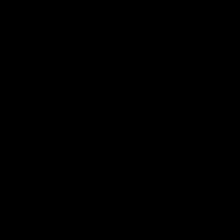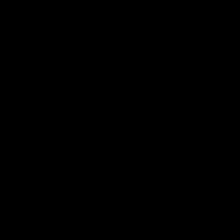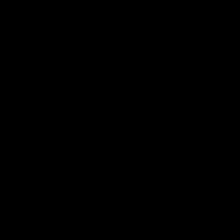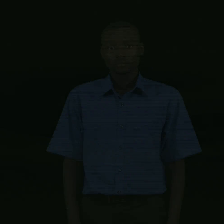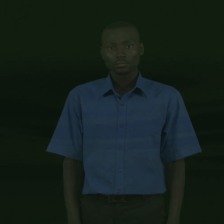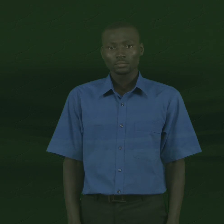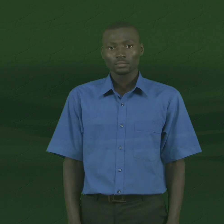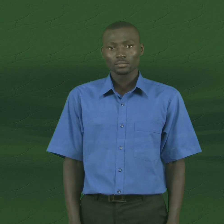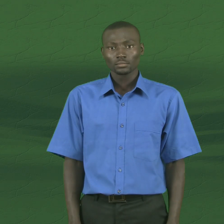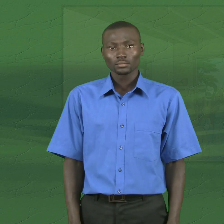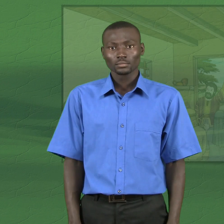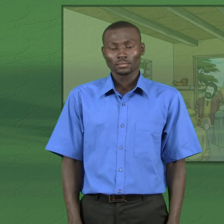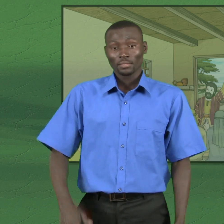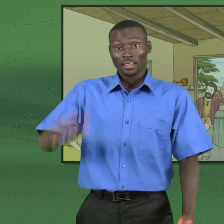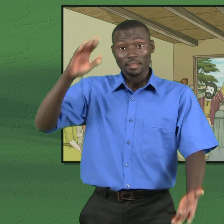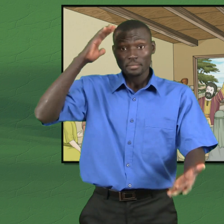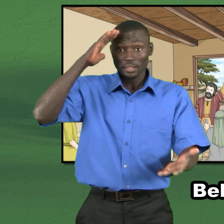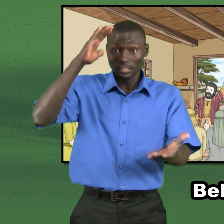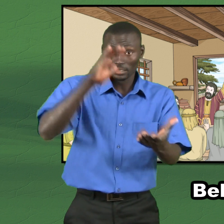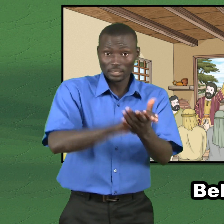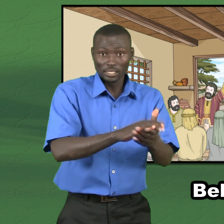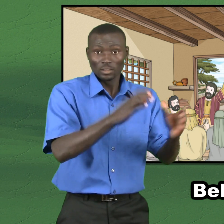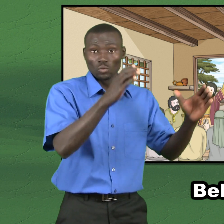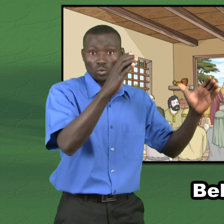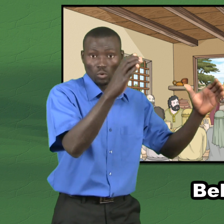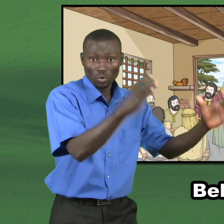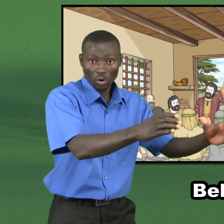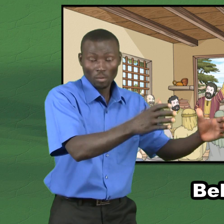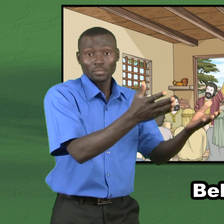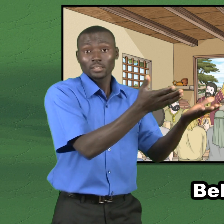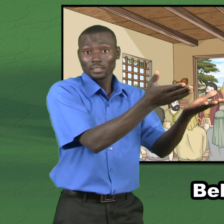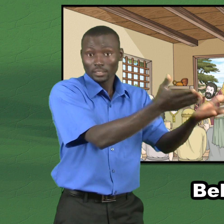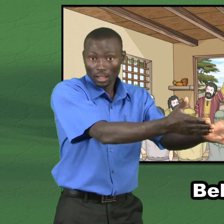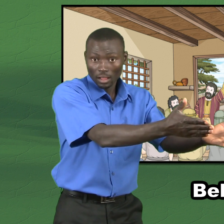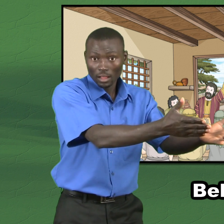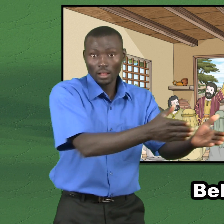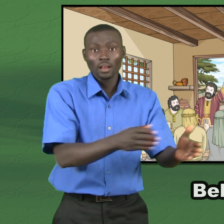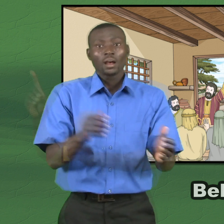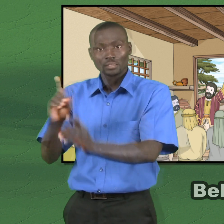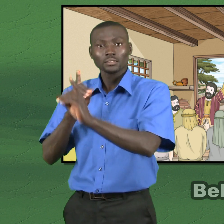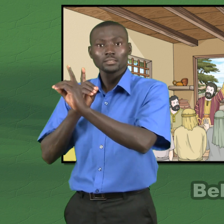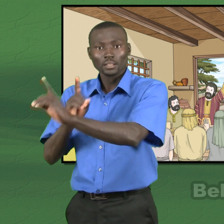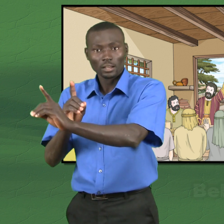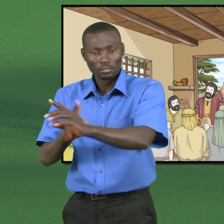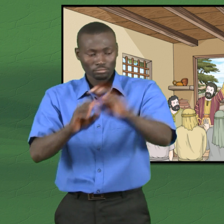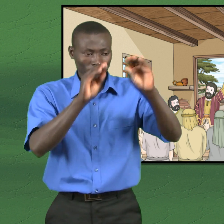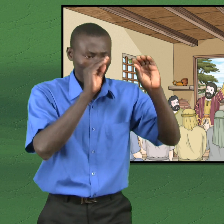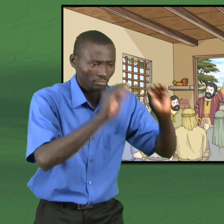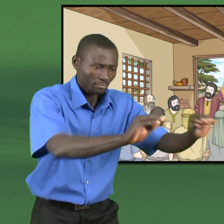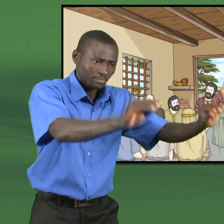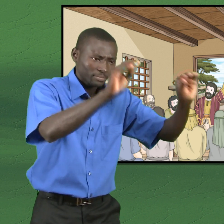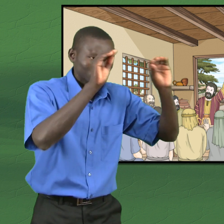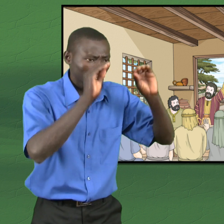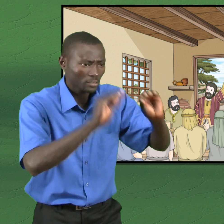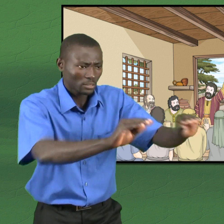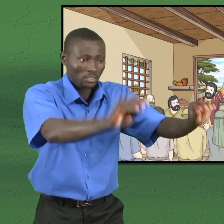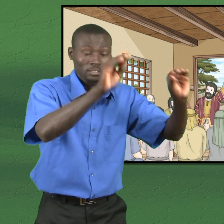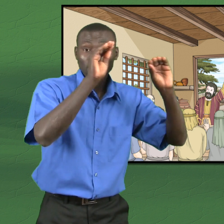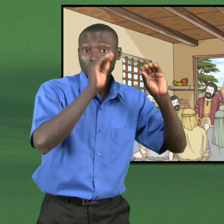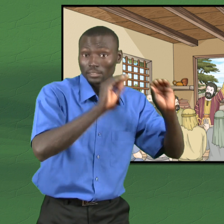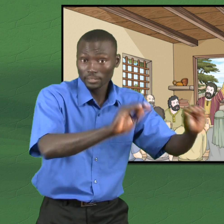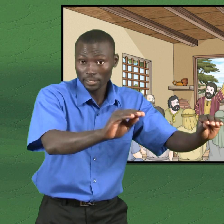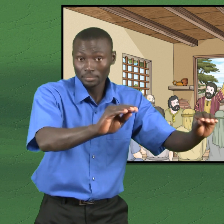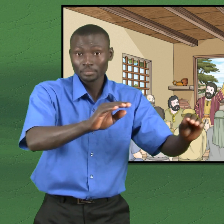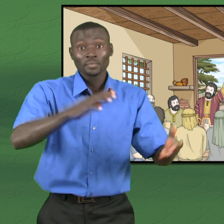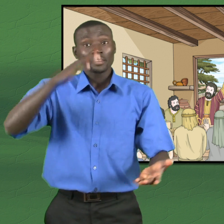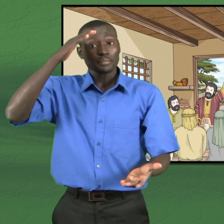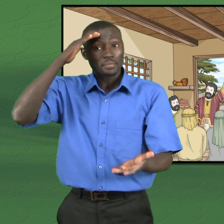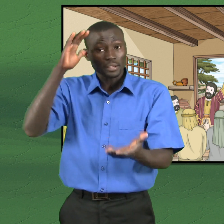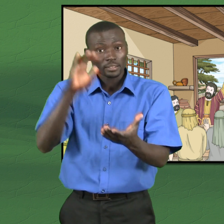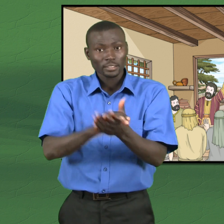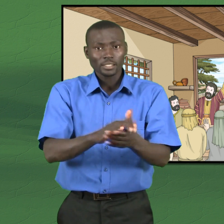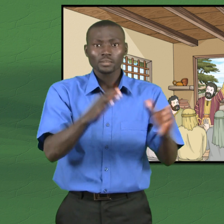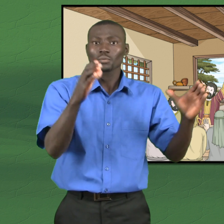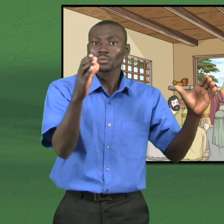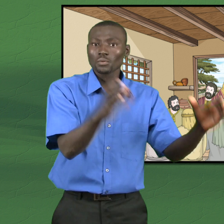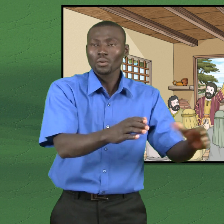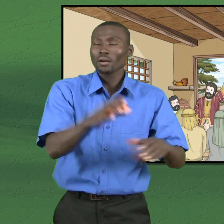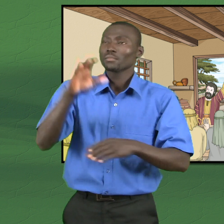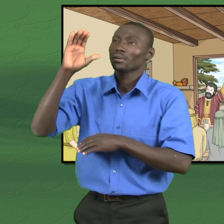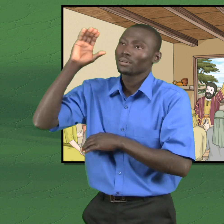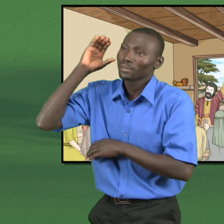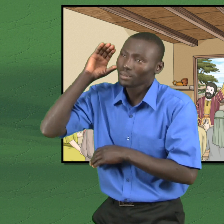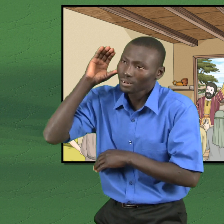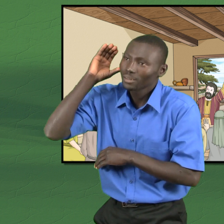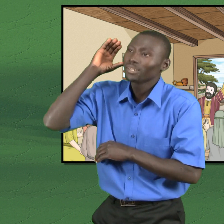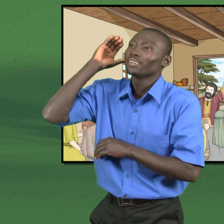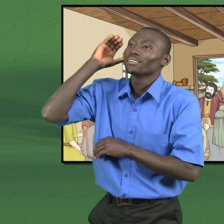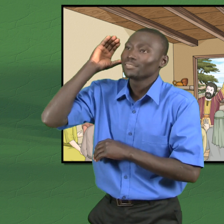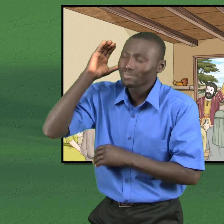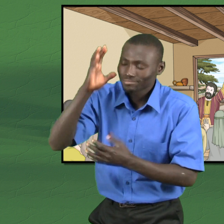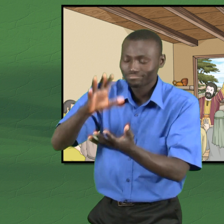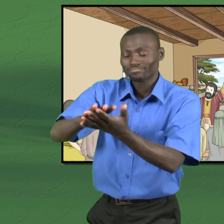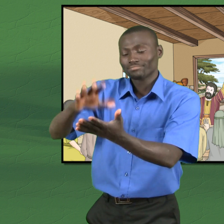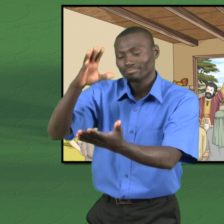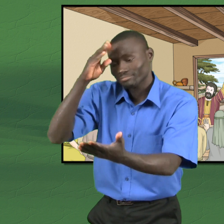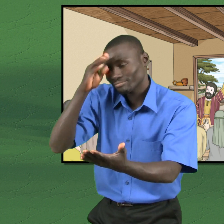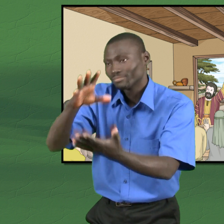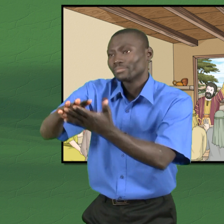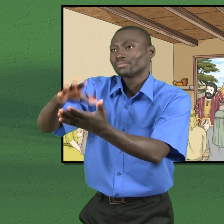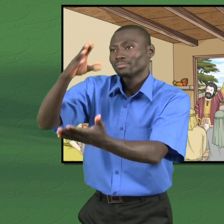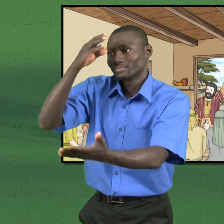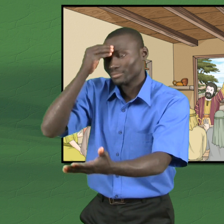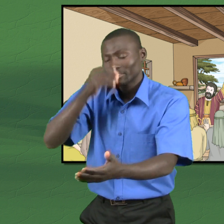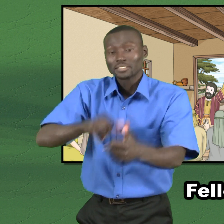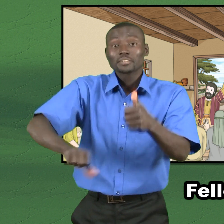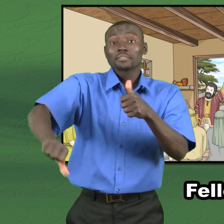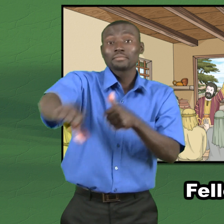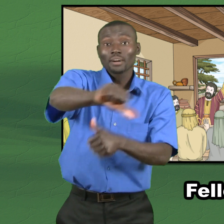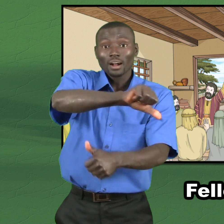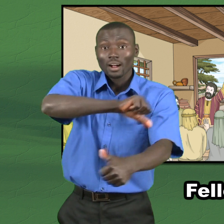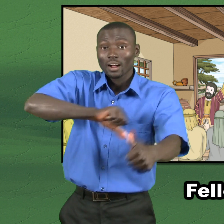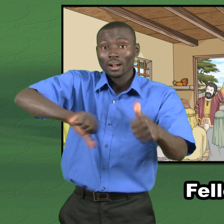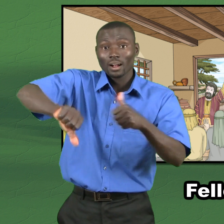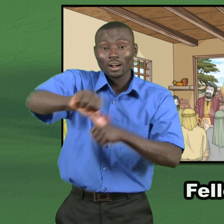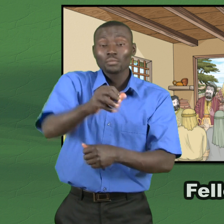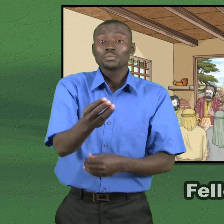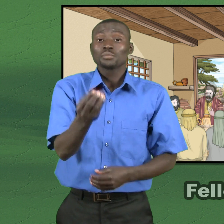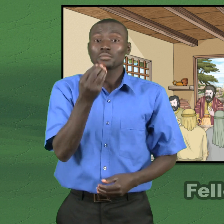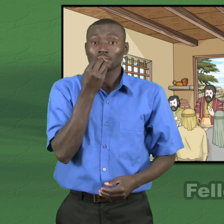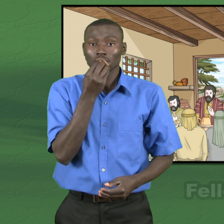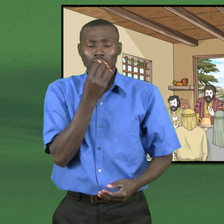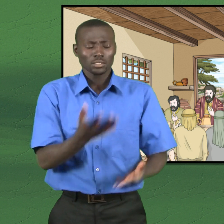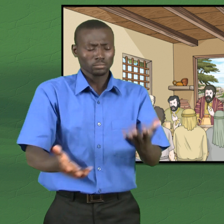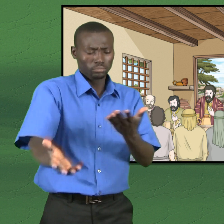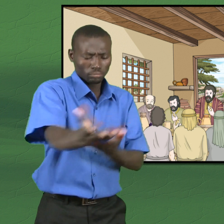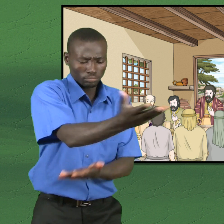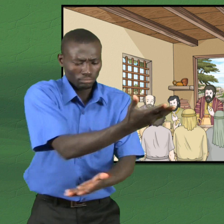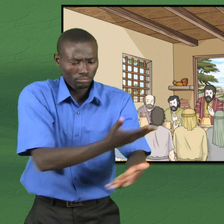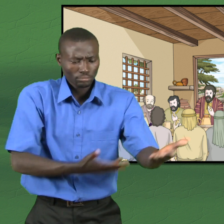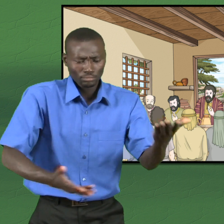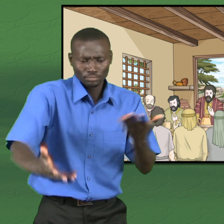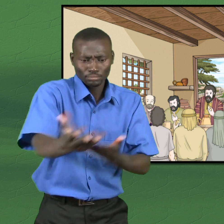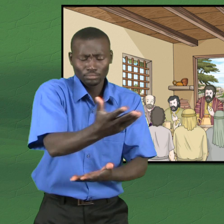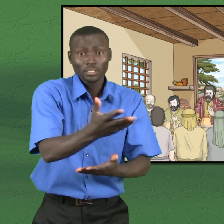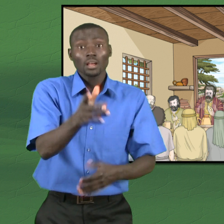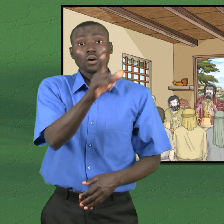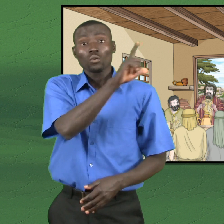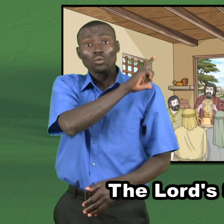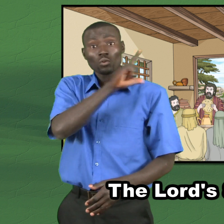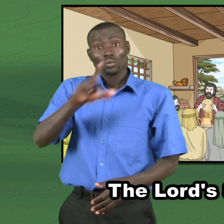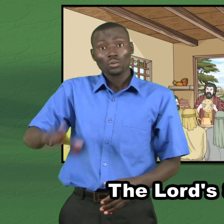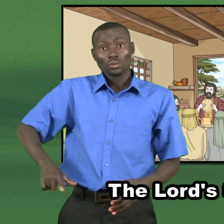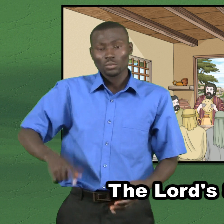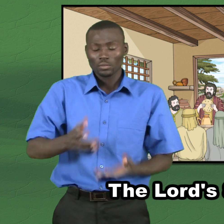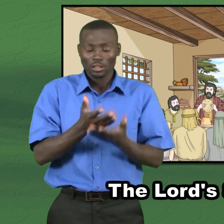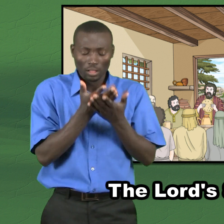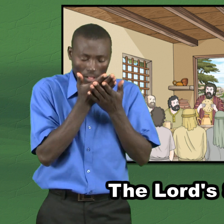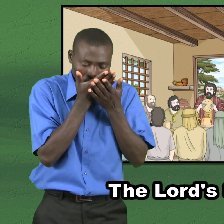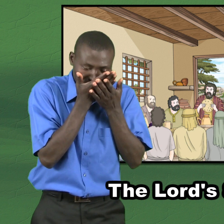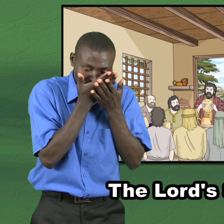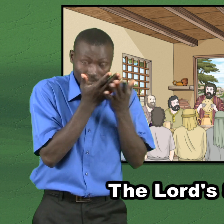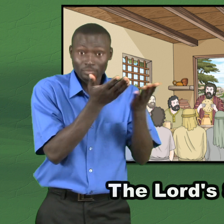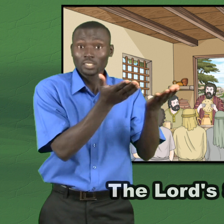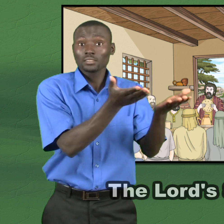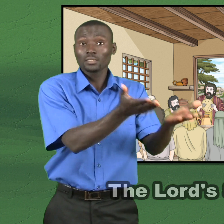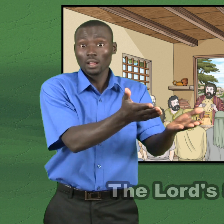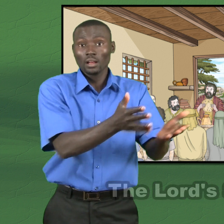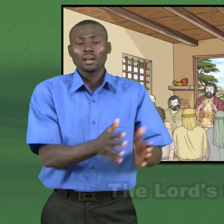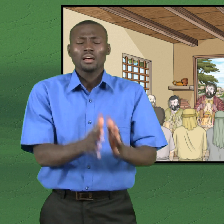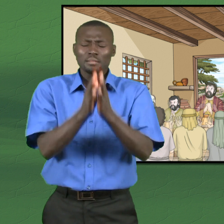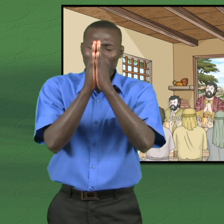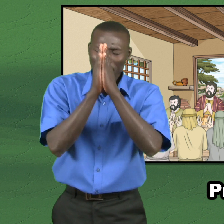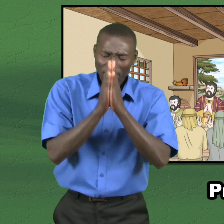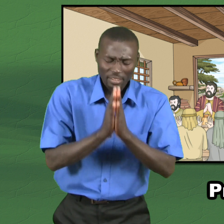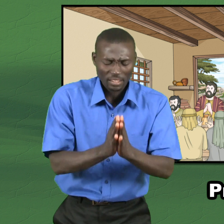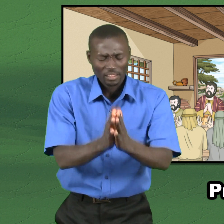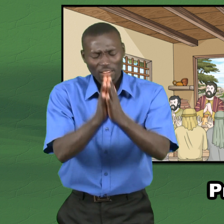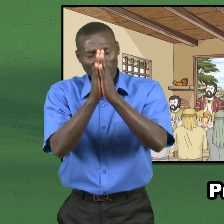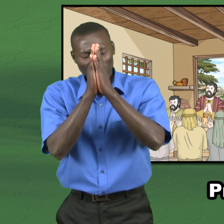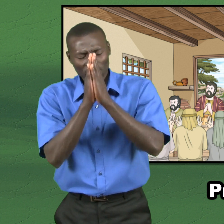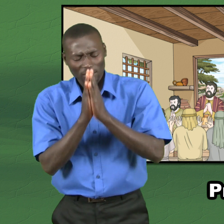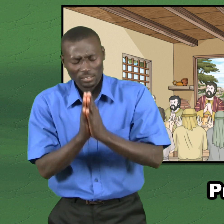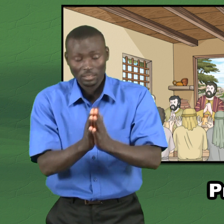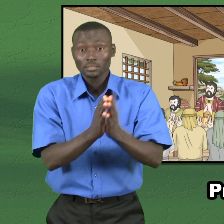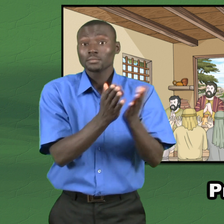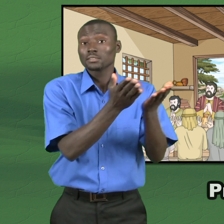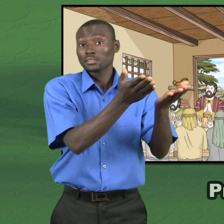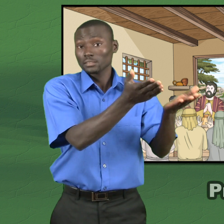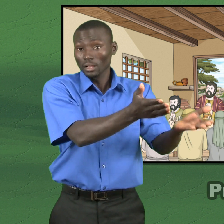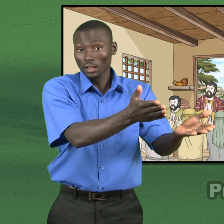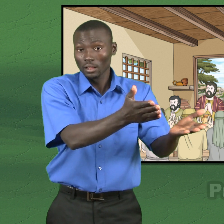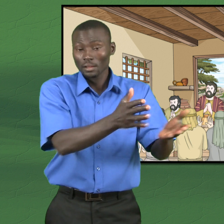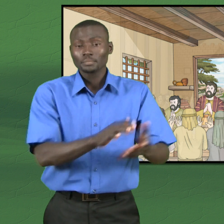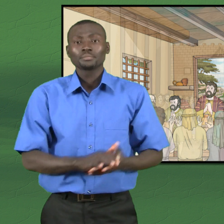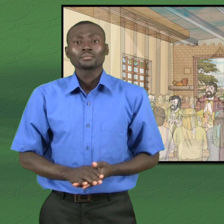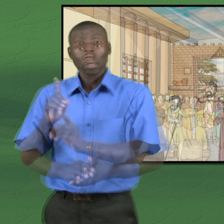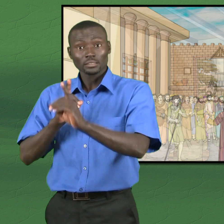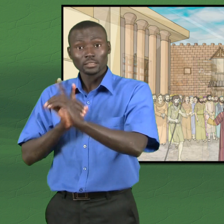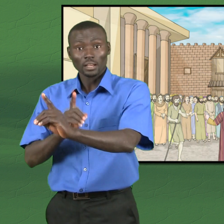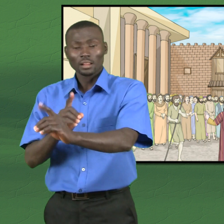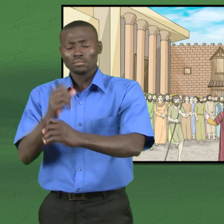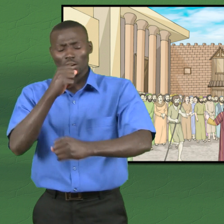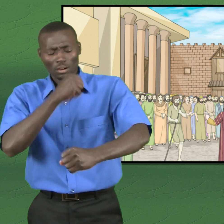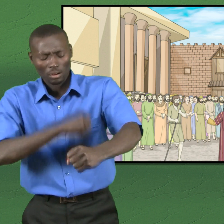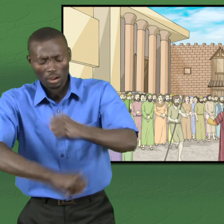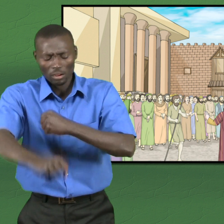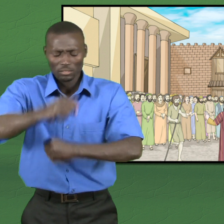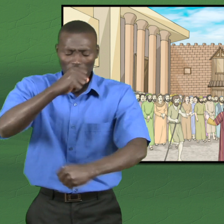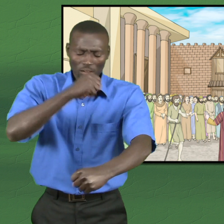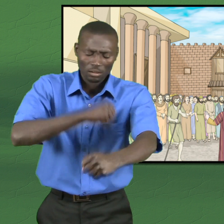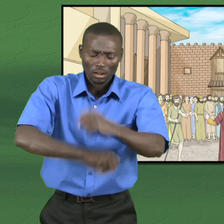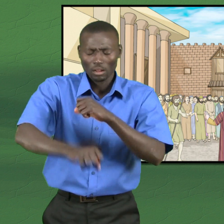They devoted themselves to the apostles’ teaching and to the fellowship, to the breaking of bread and to prayer.